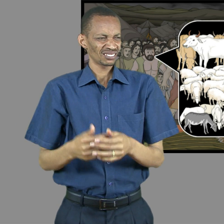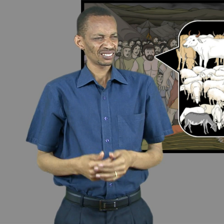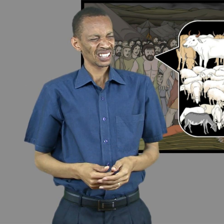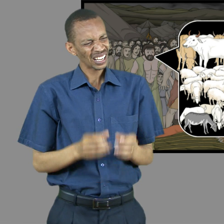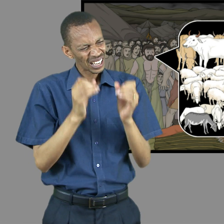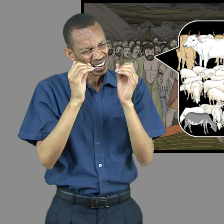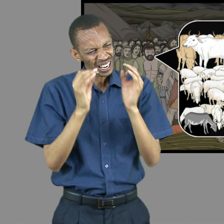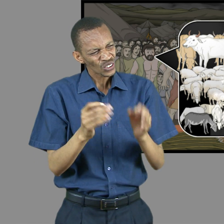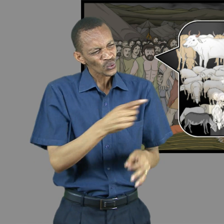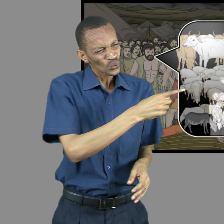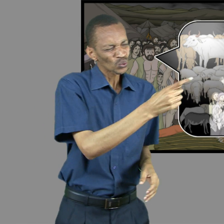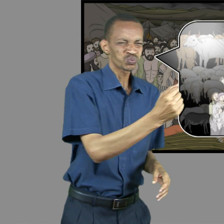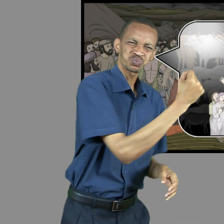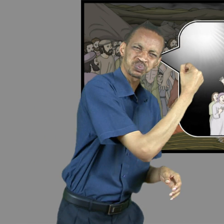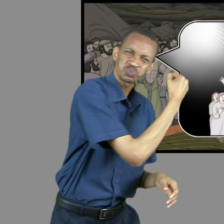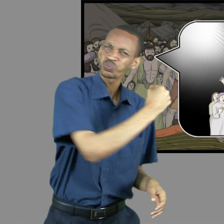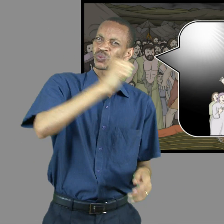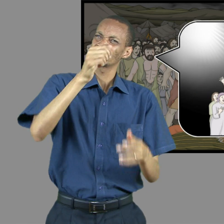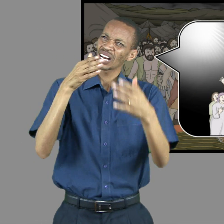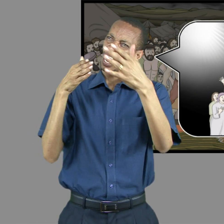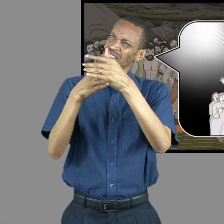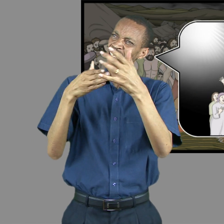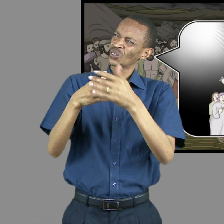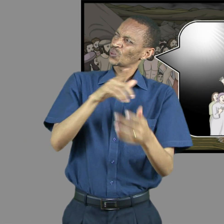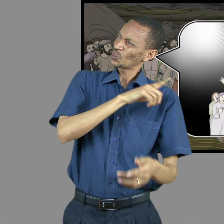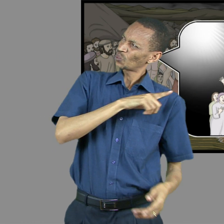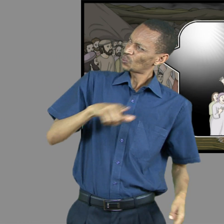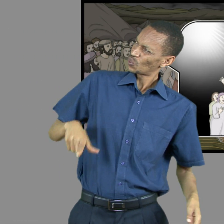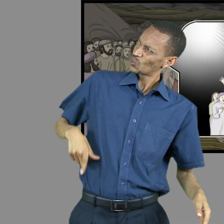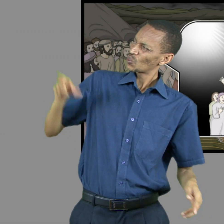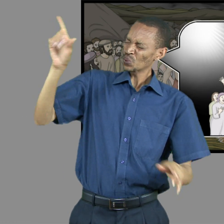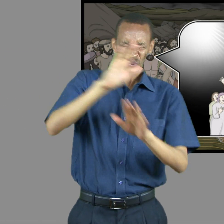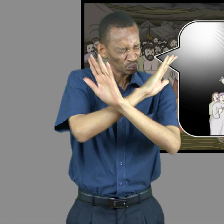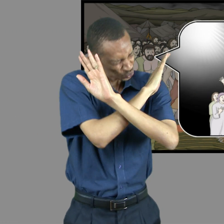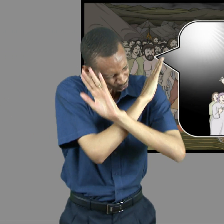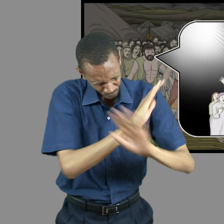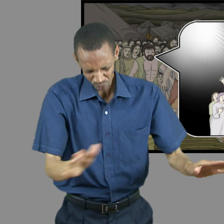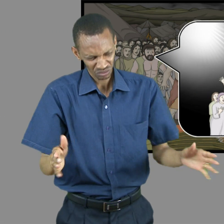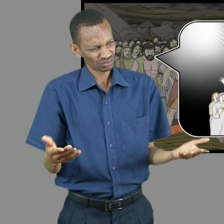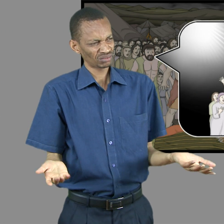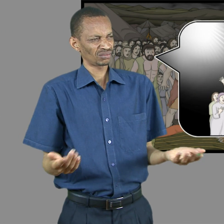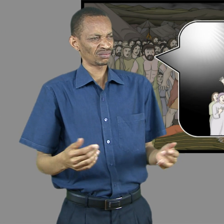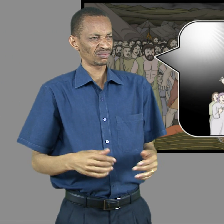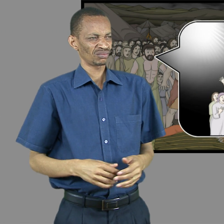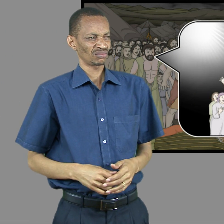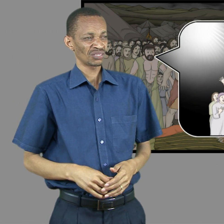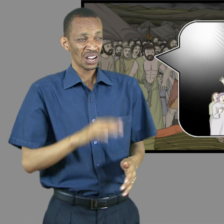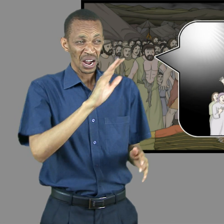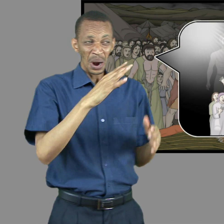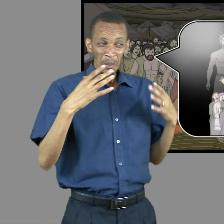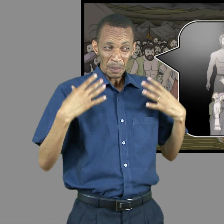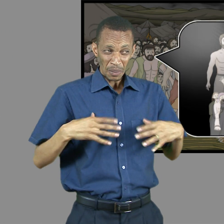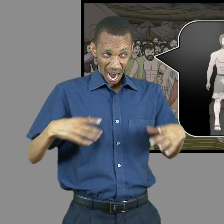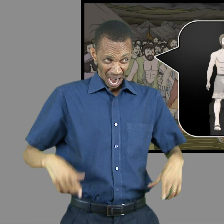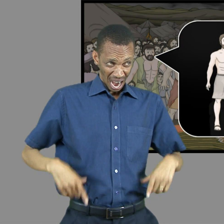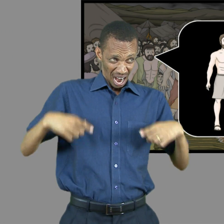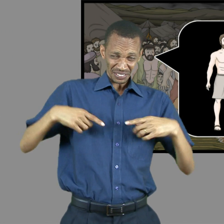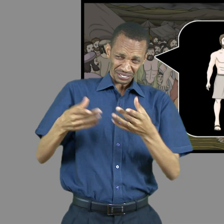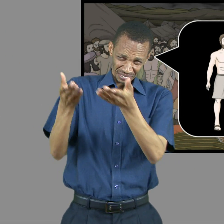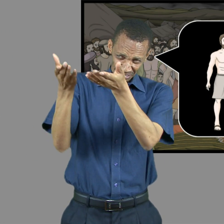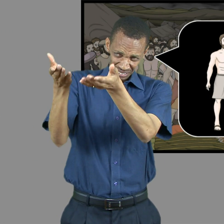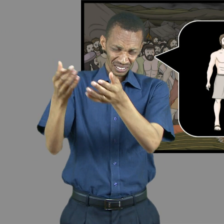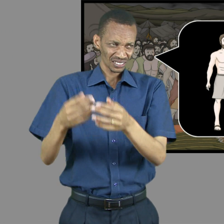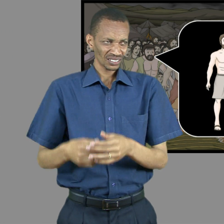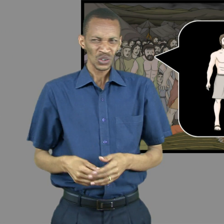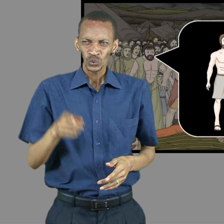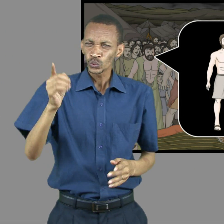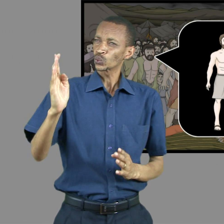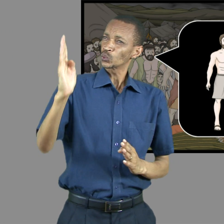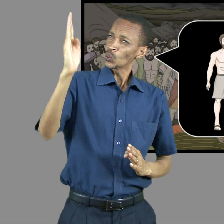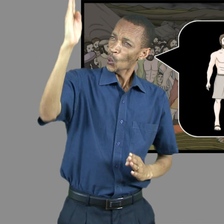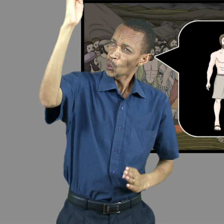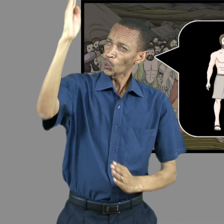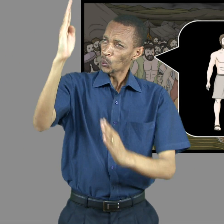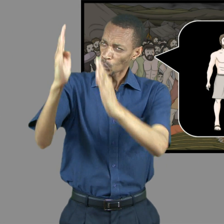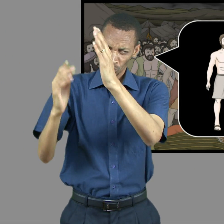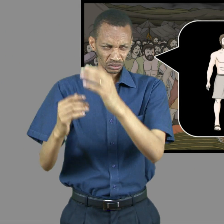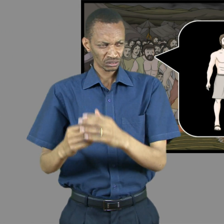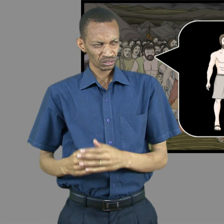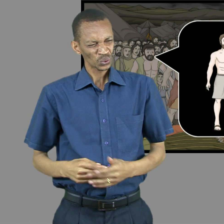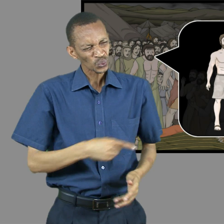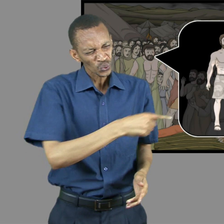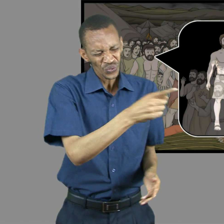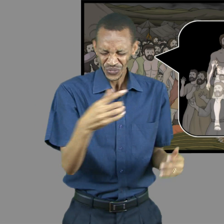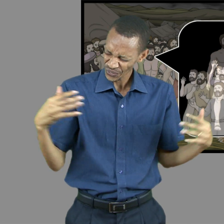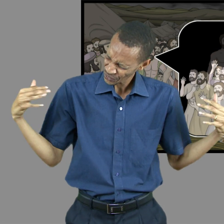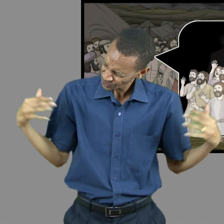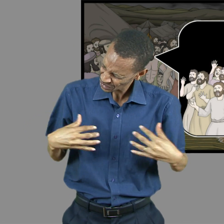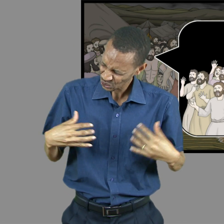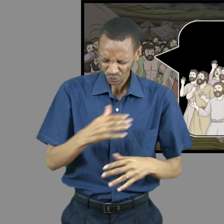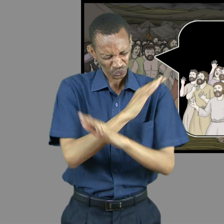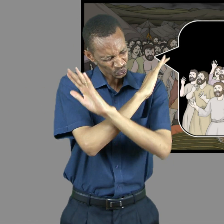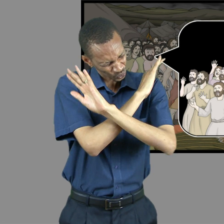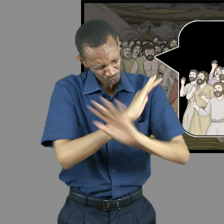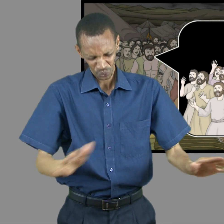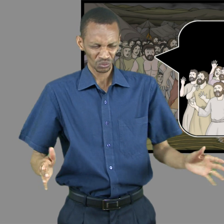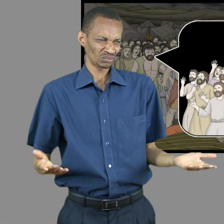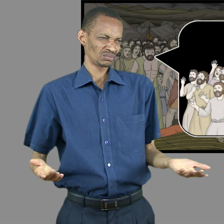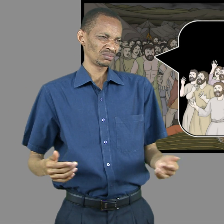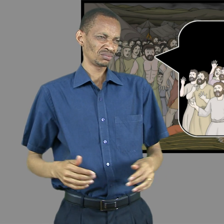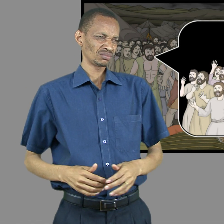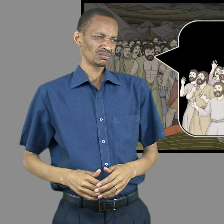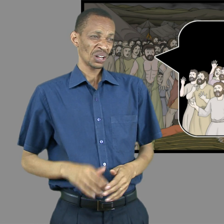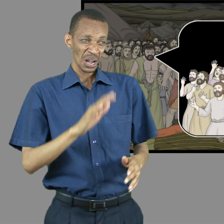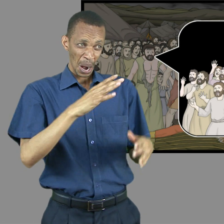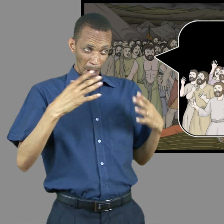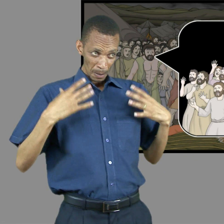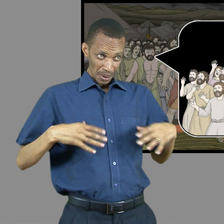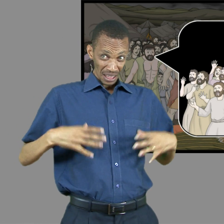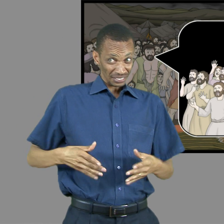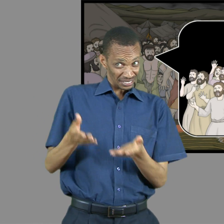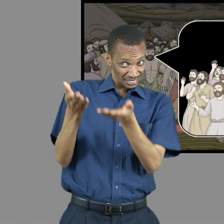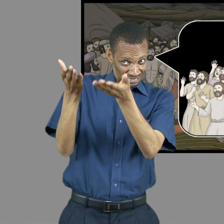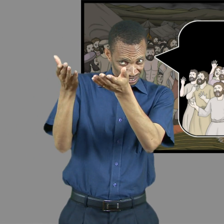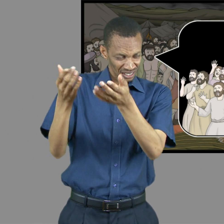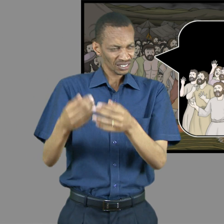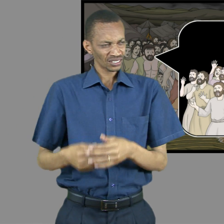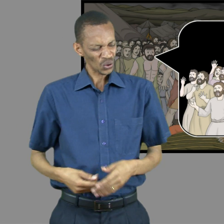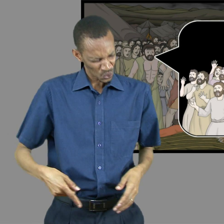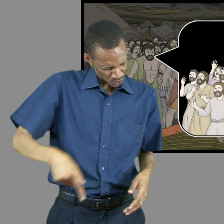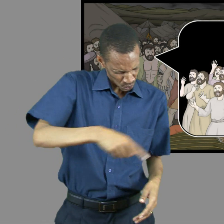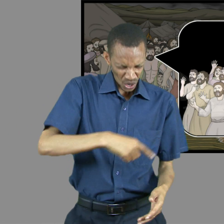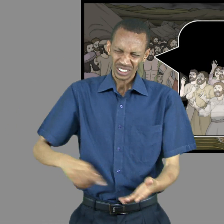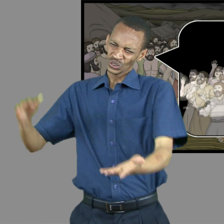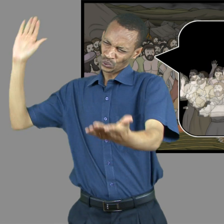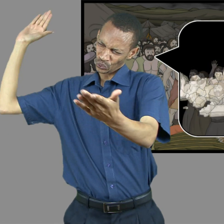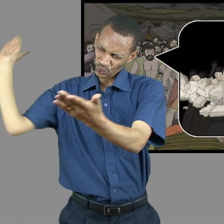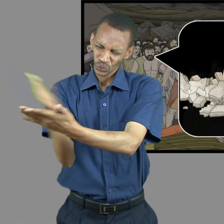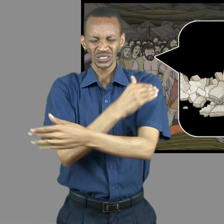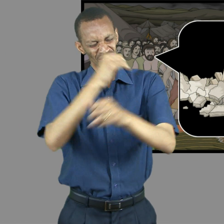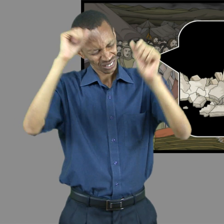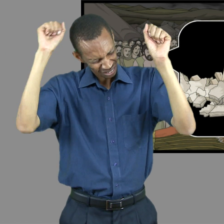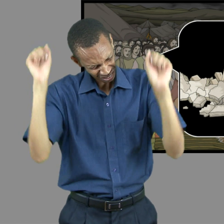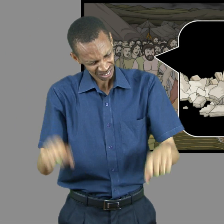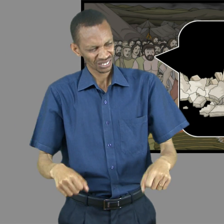Only do not rebel against the LORD, and do not be afraid of the people of the land, for they will be like bread for us.